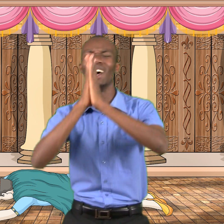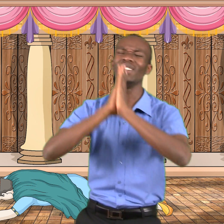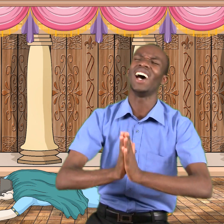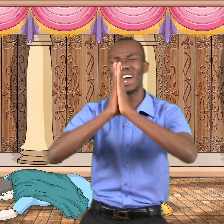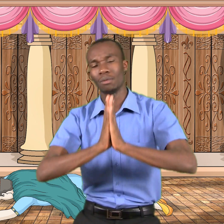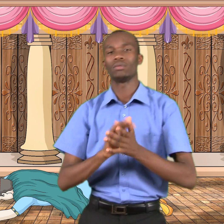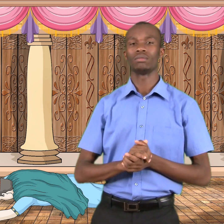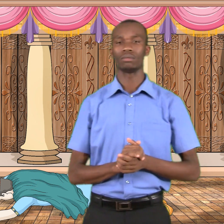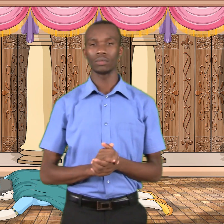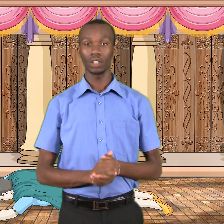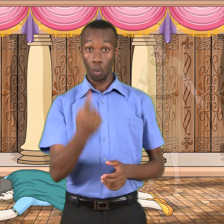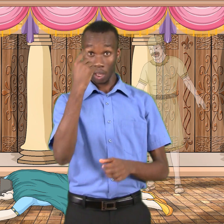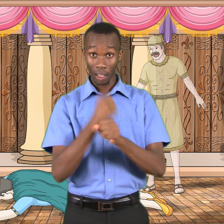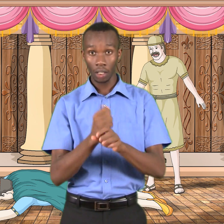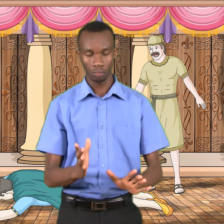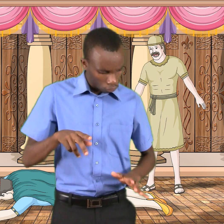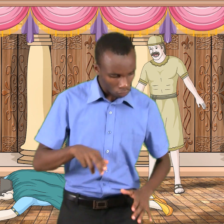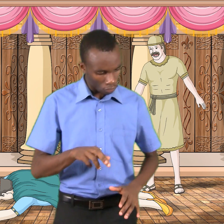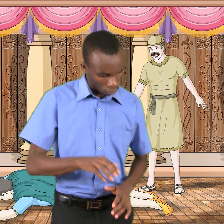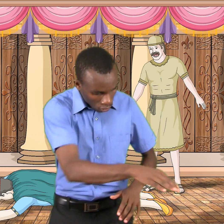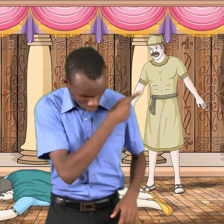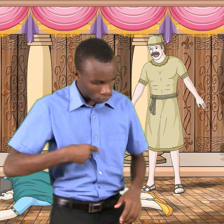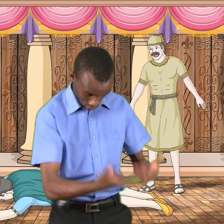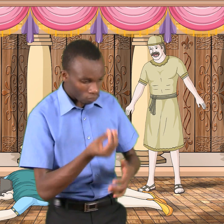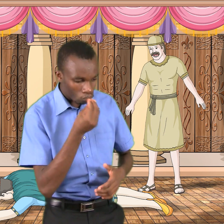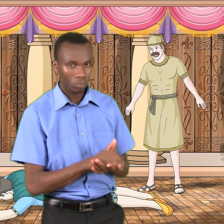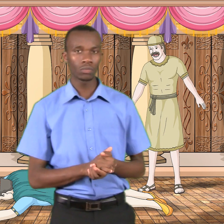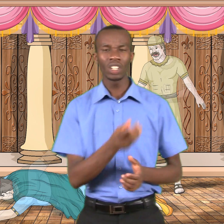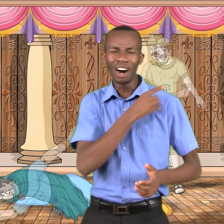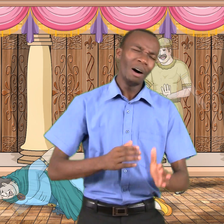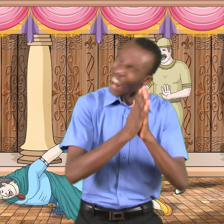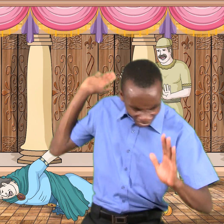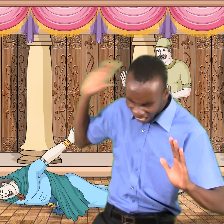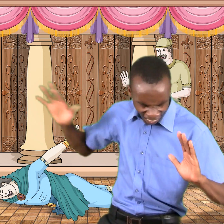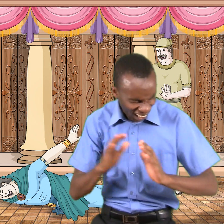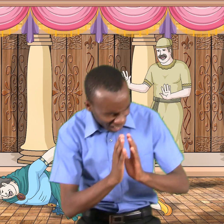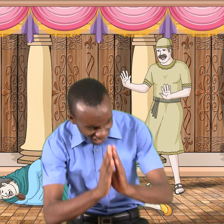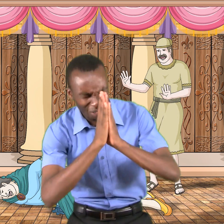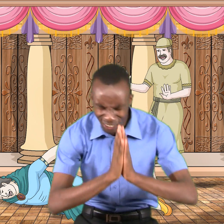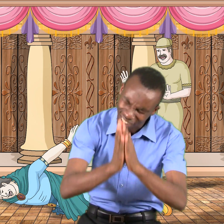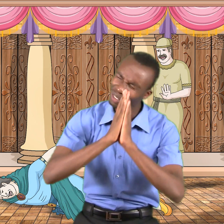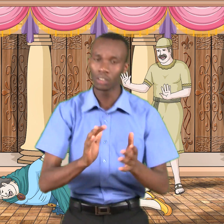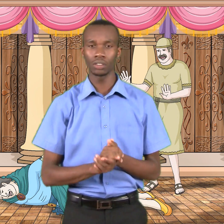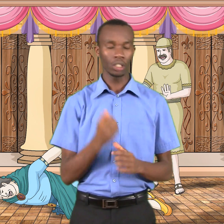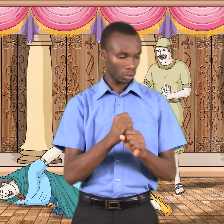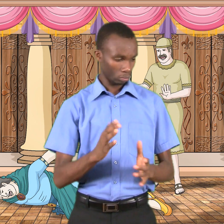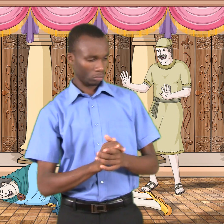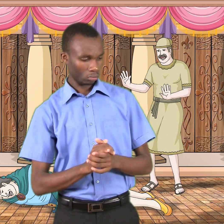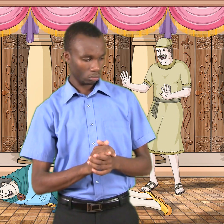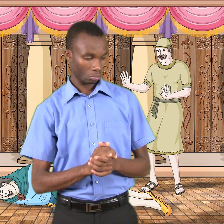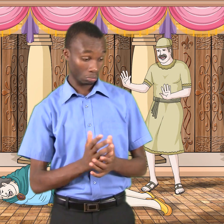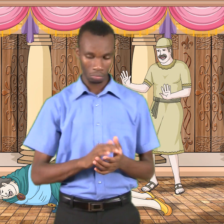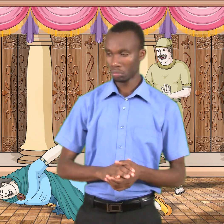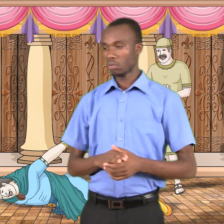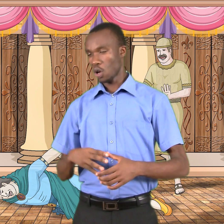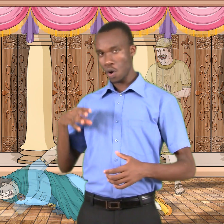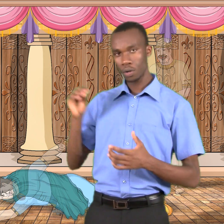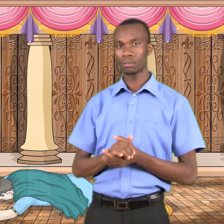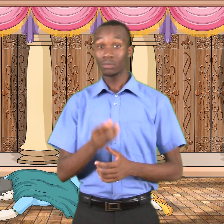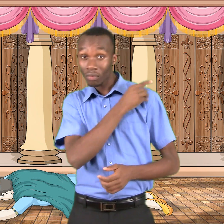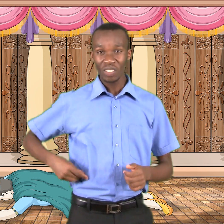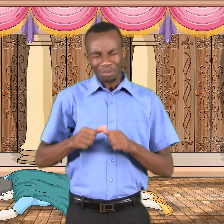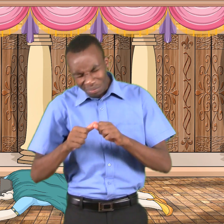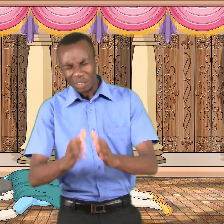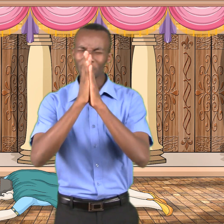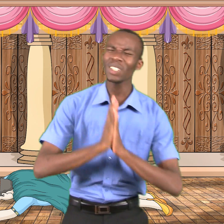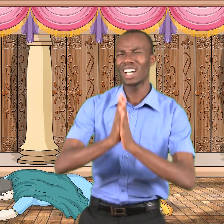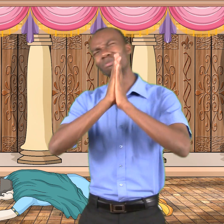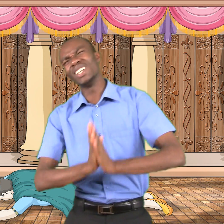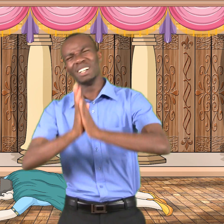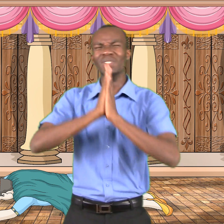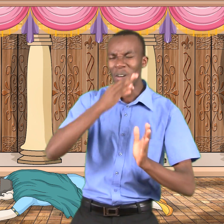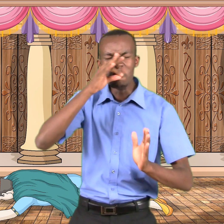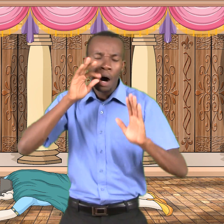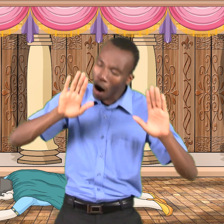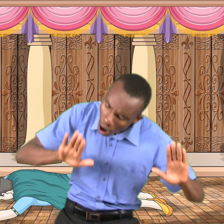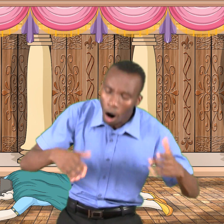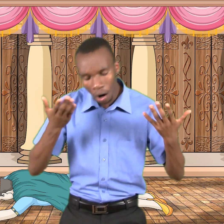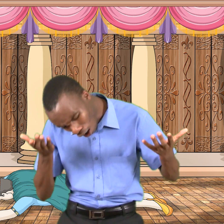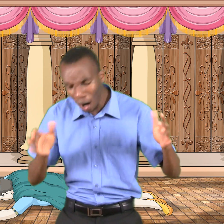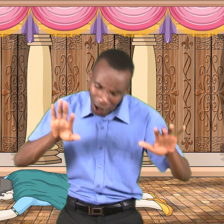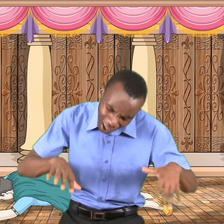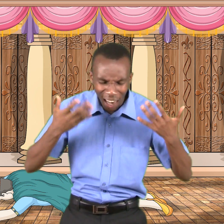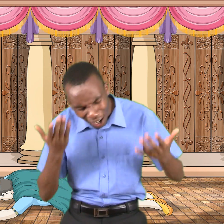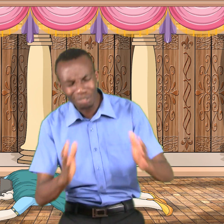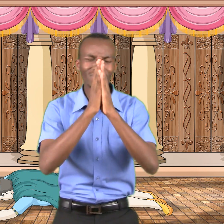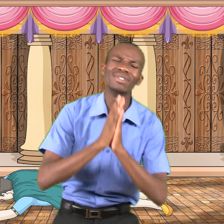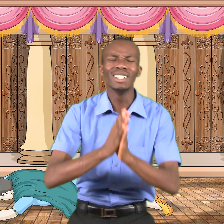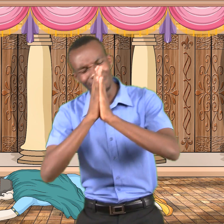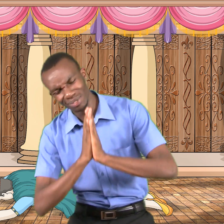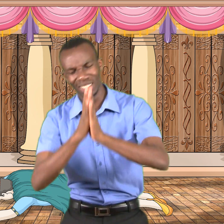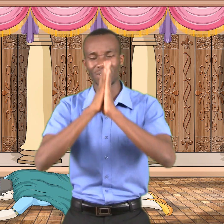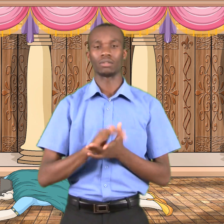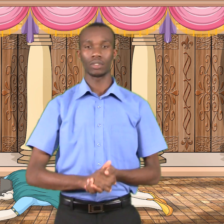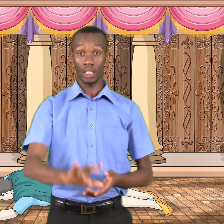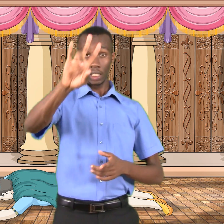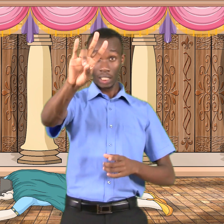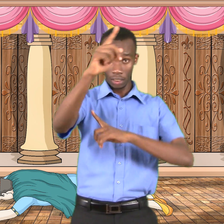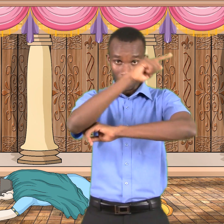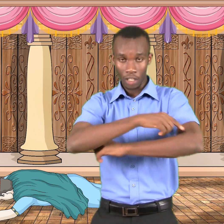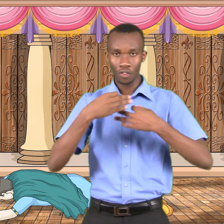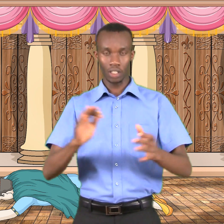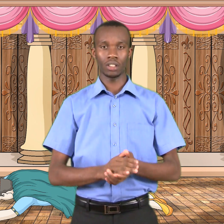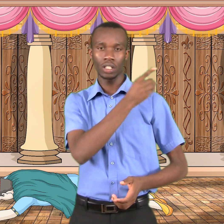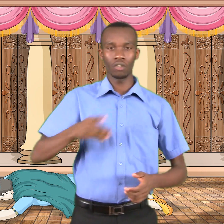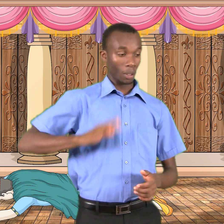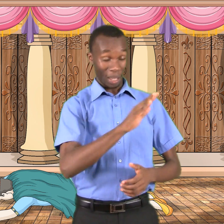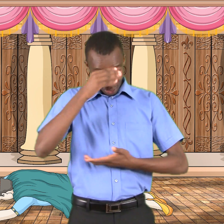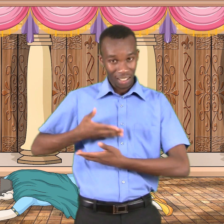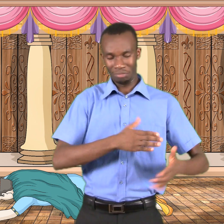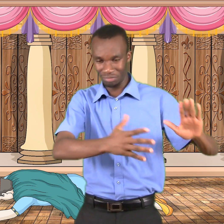The elders of his household stood beside him to help him up from the ground, but he was unwilling and would not eat anything with them.